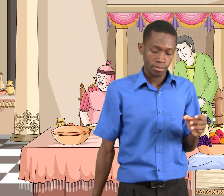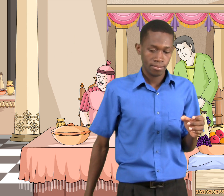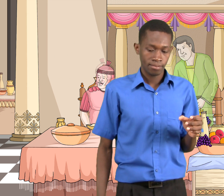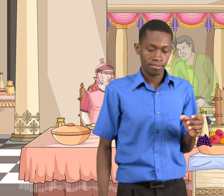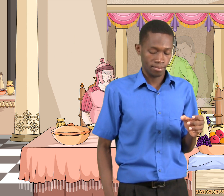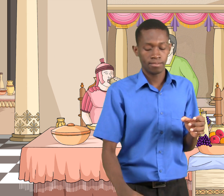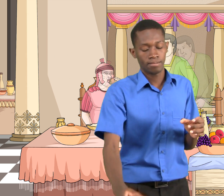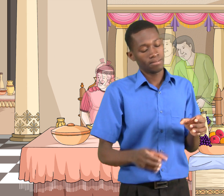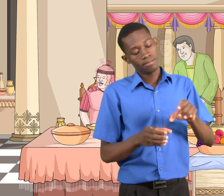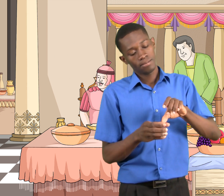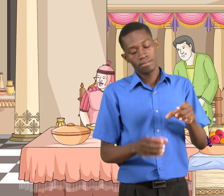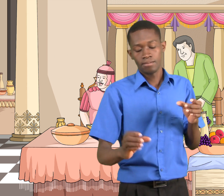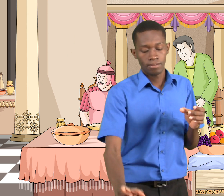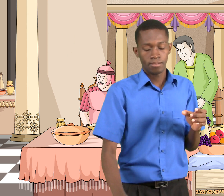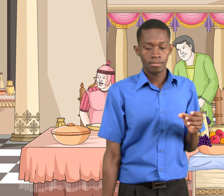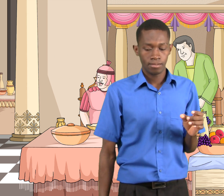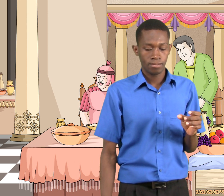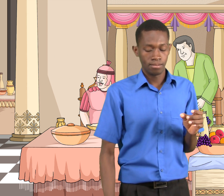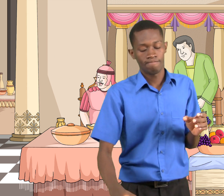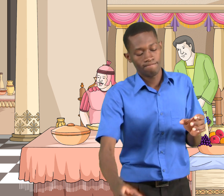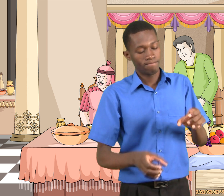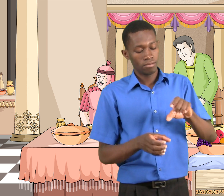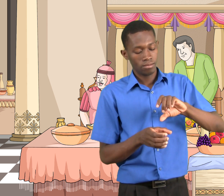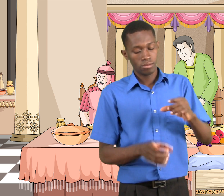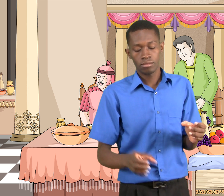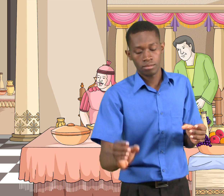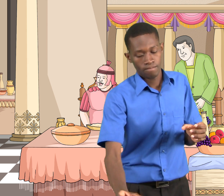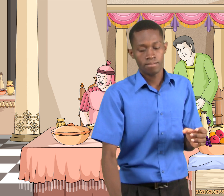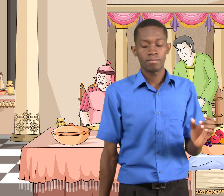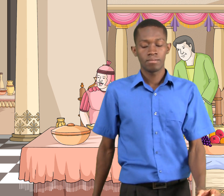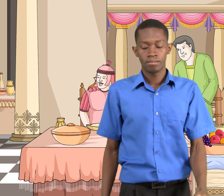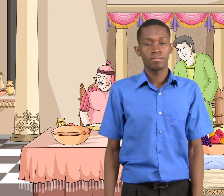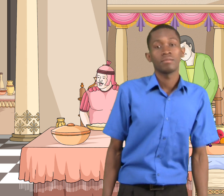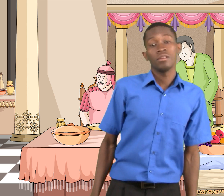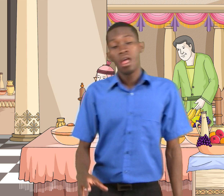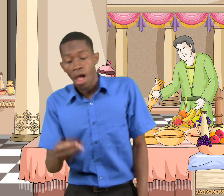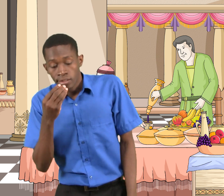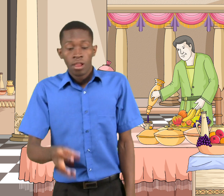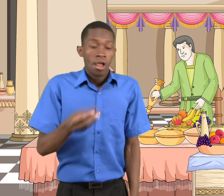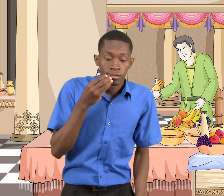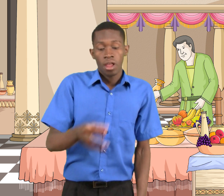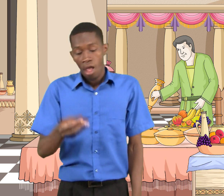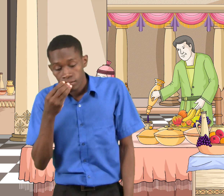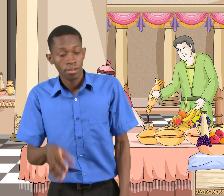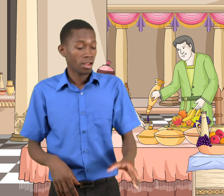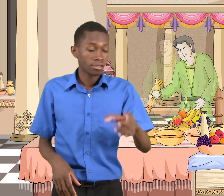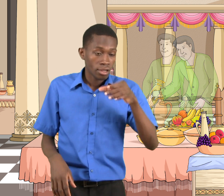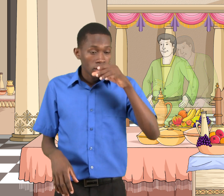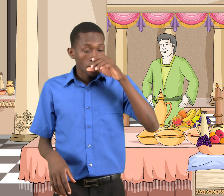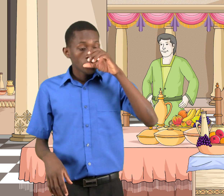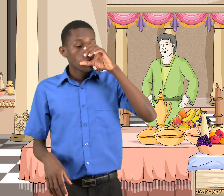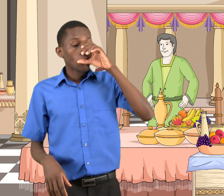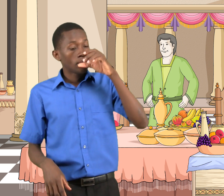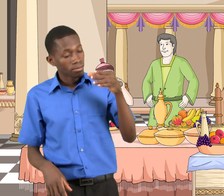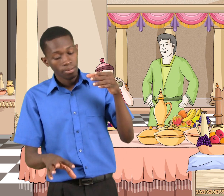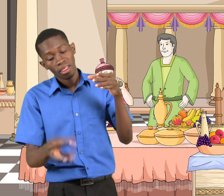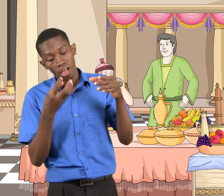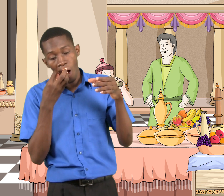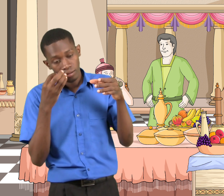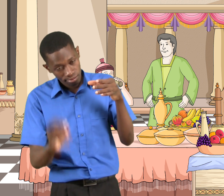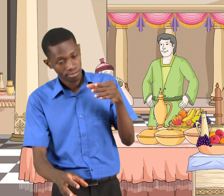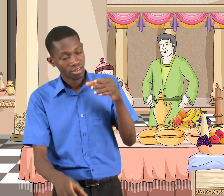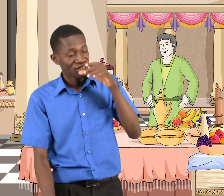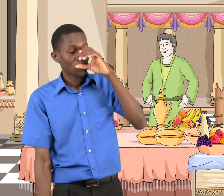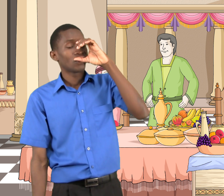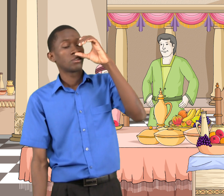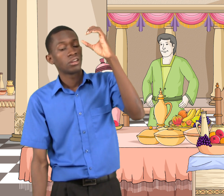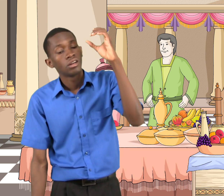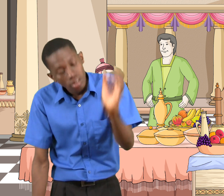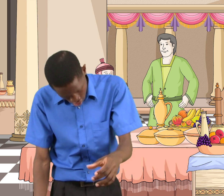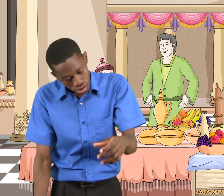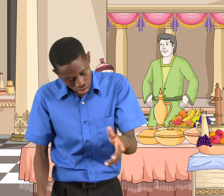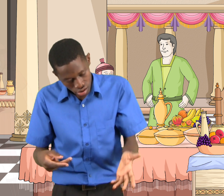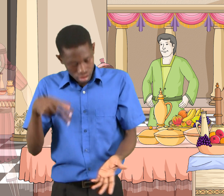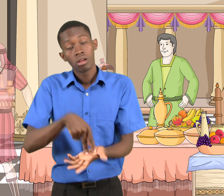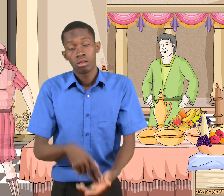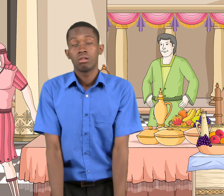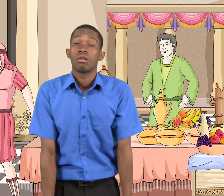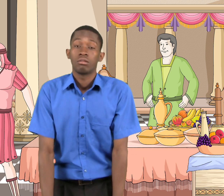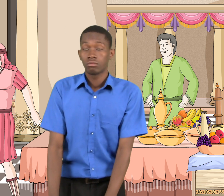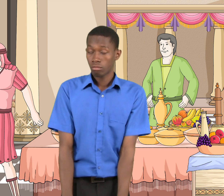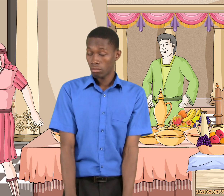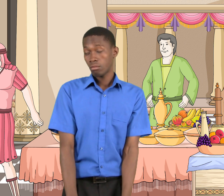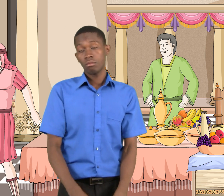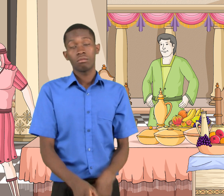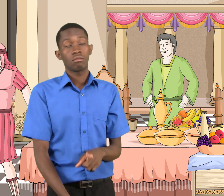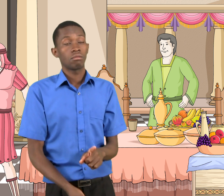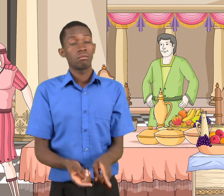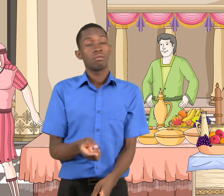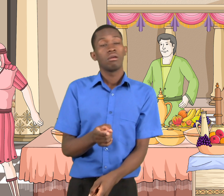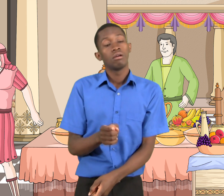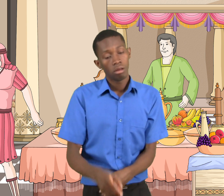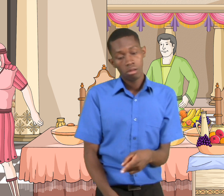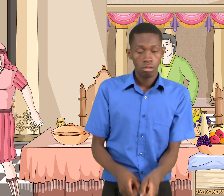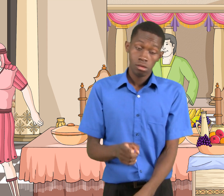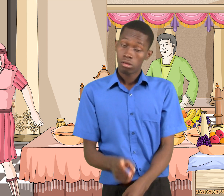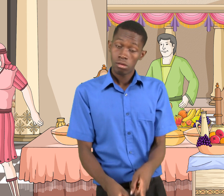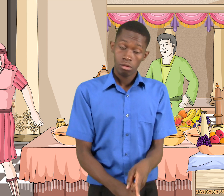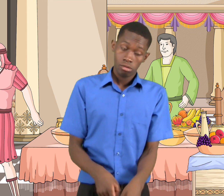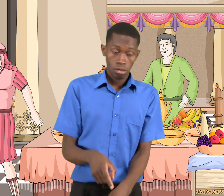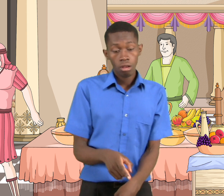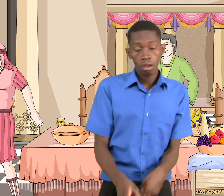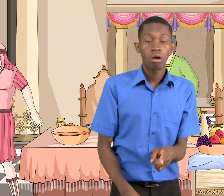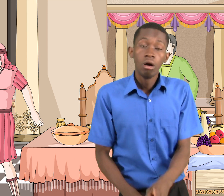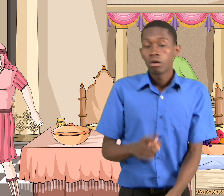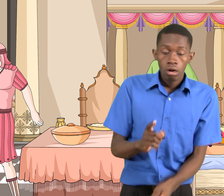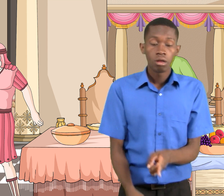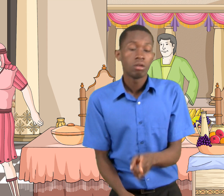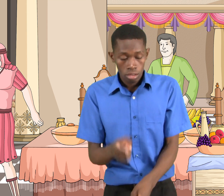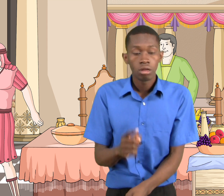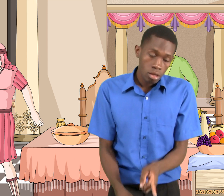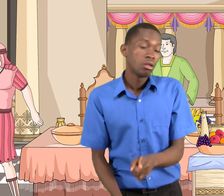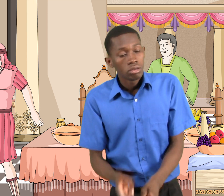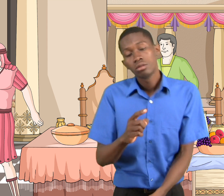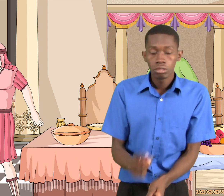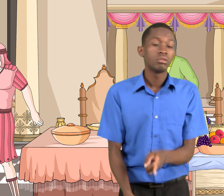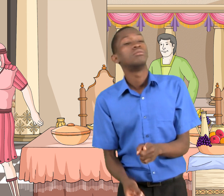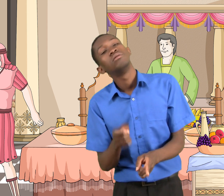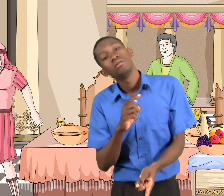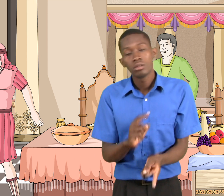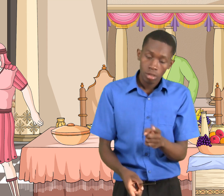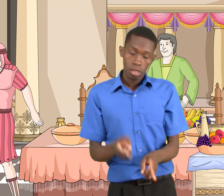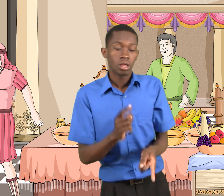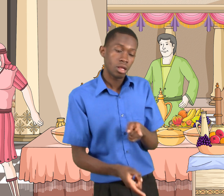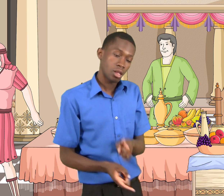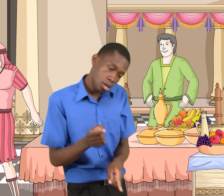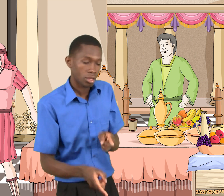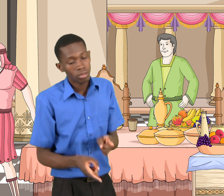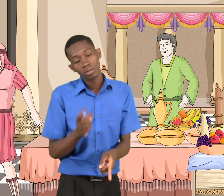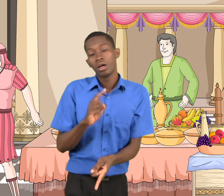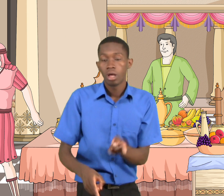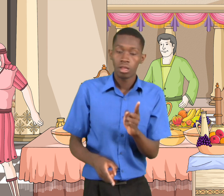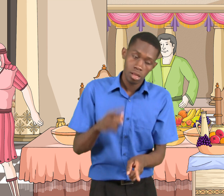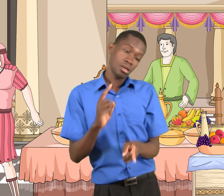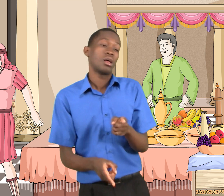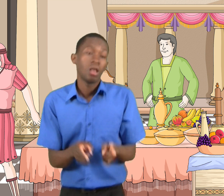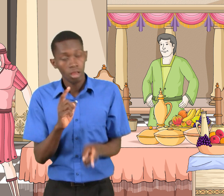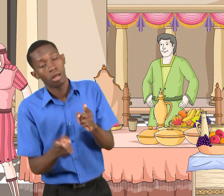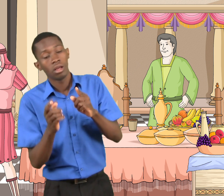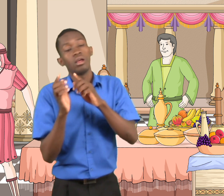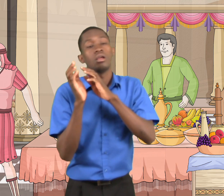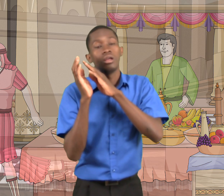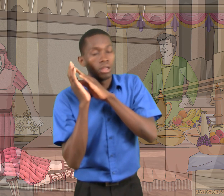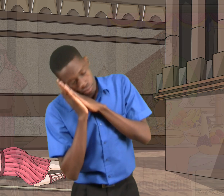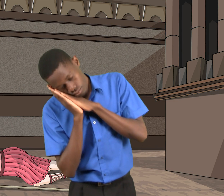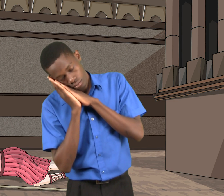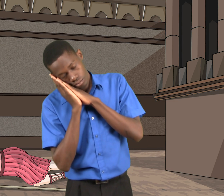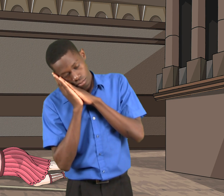Then David invited Uriah to eat and drink with him, and he got Uriah drunk.